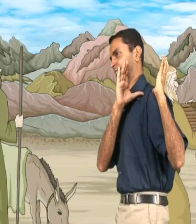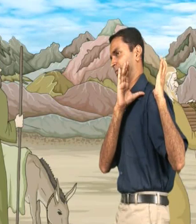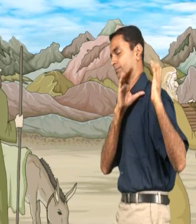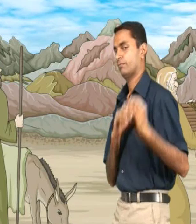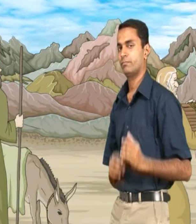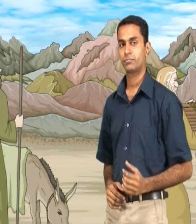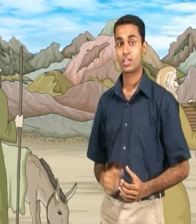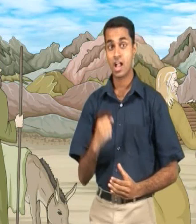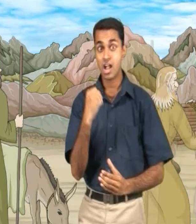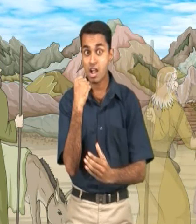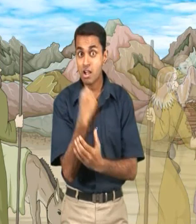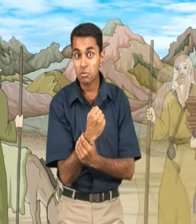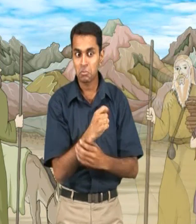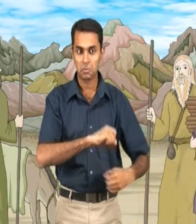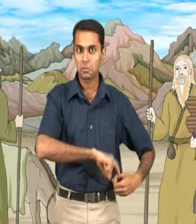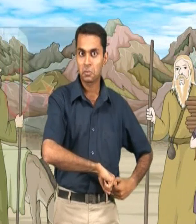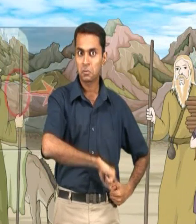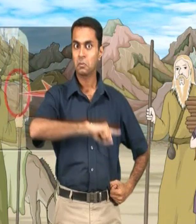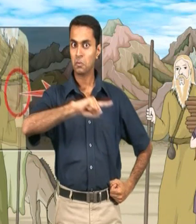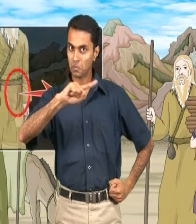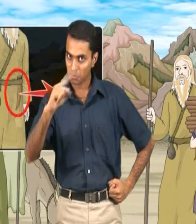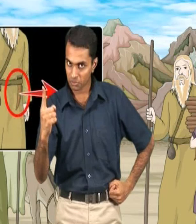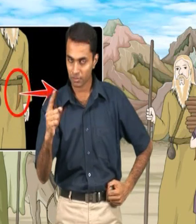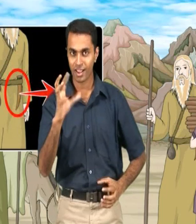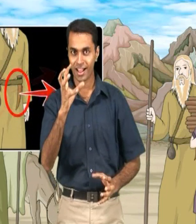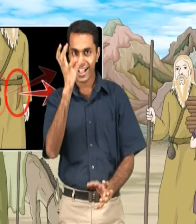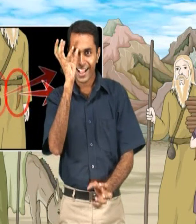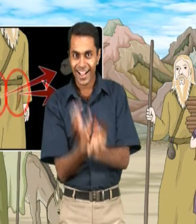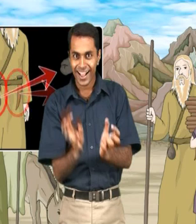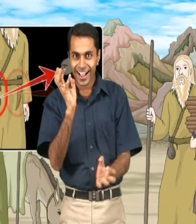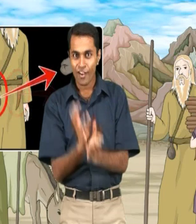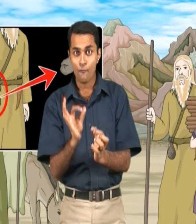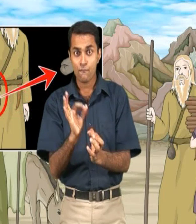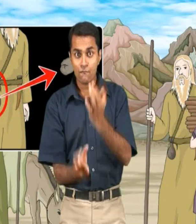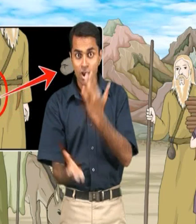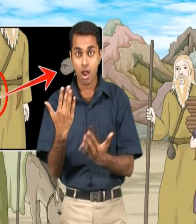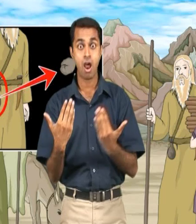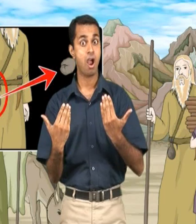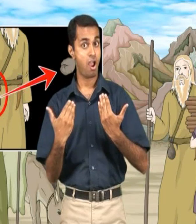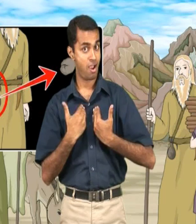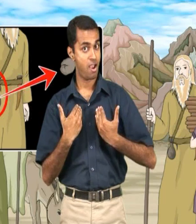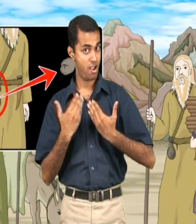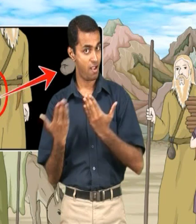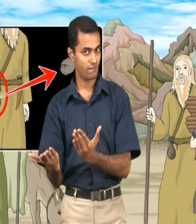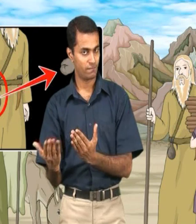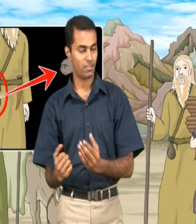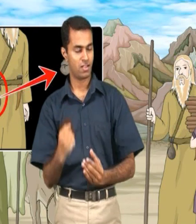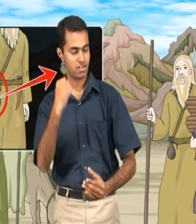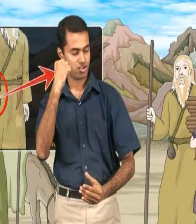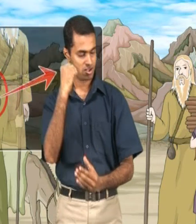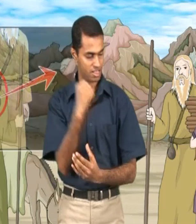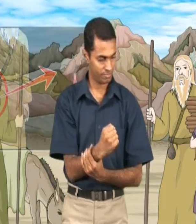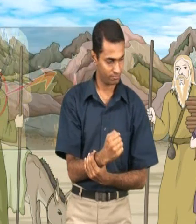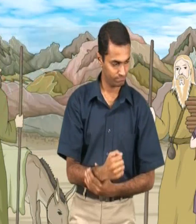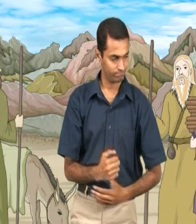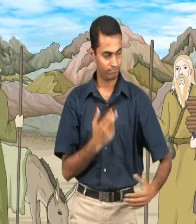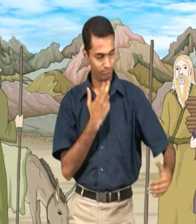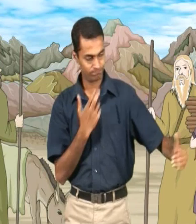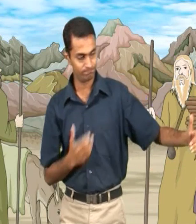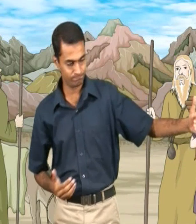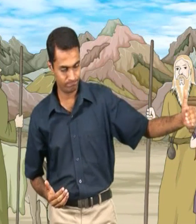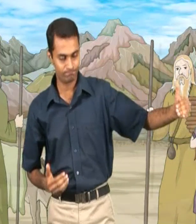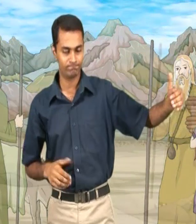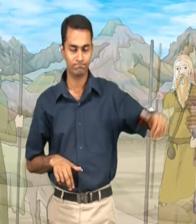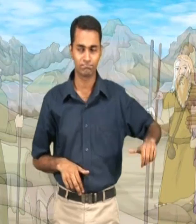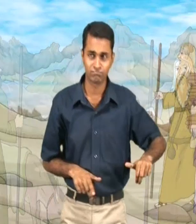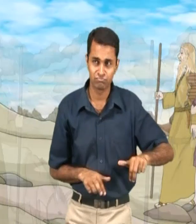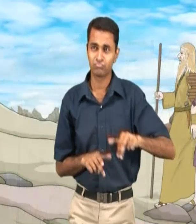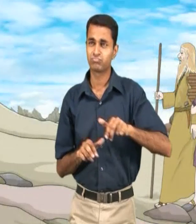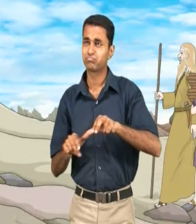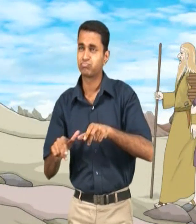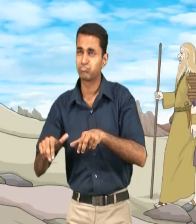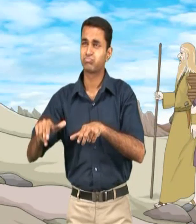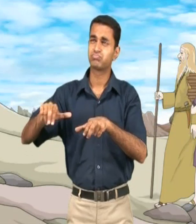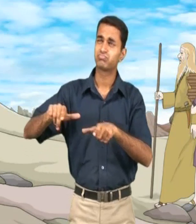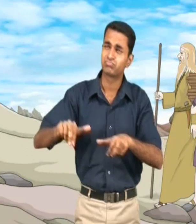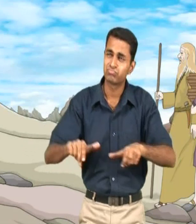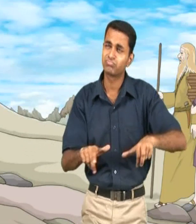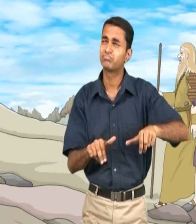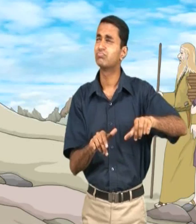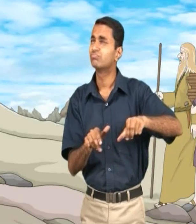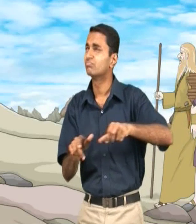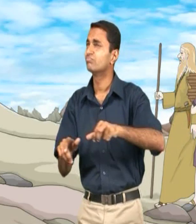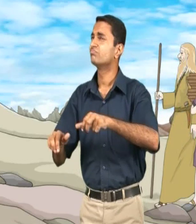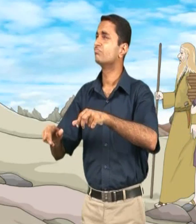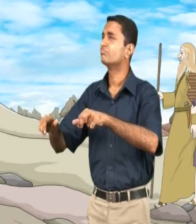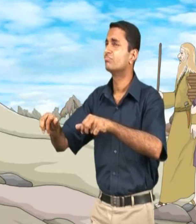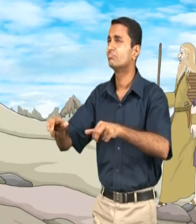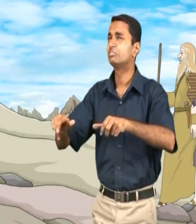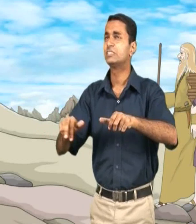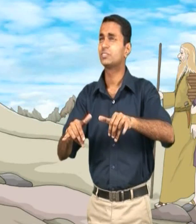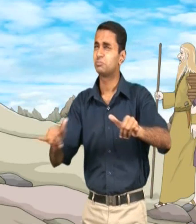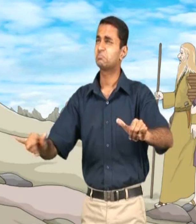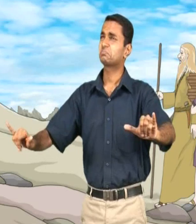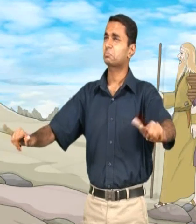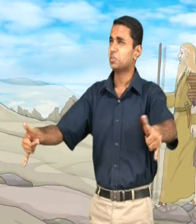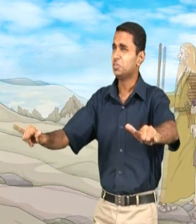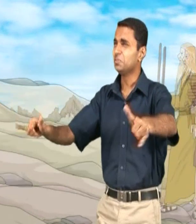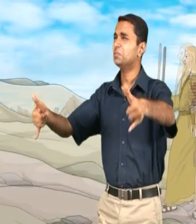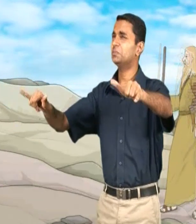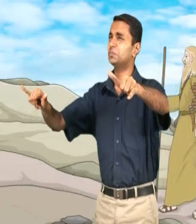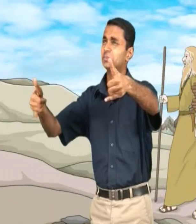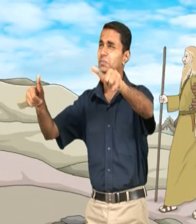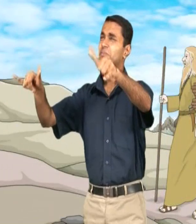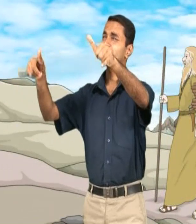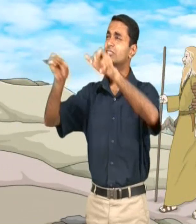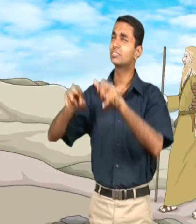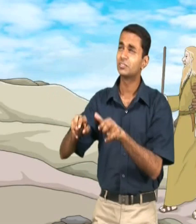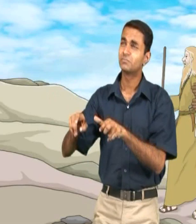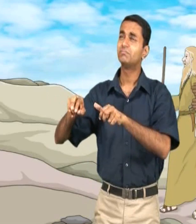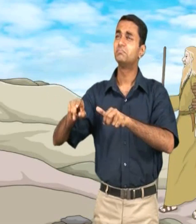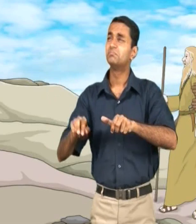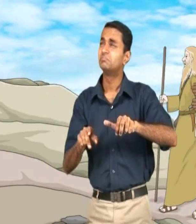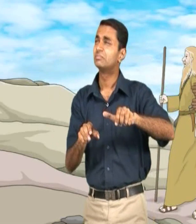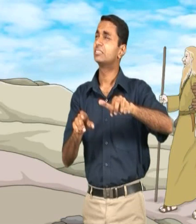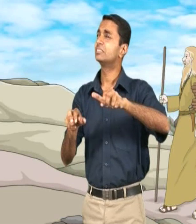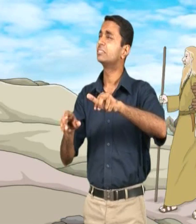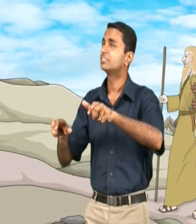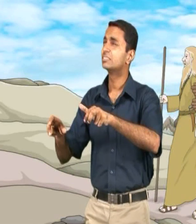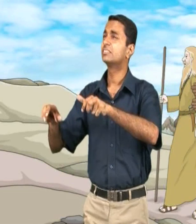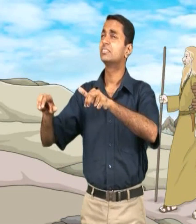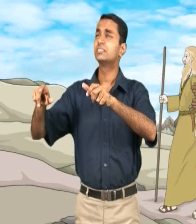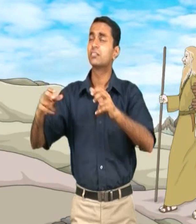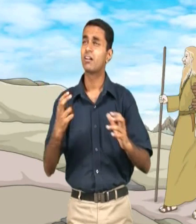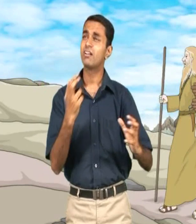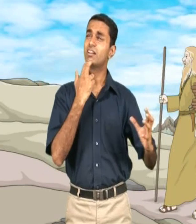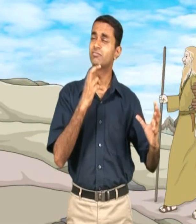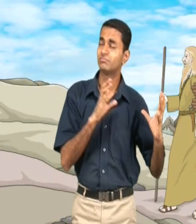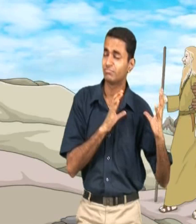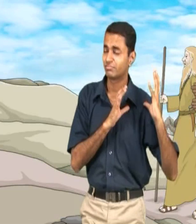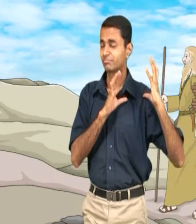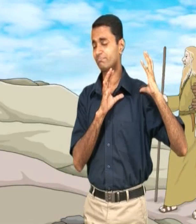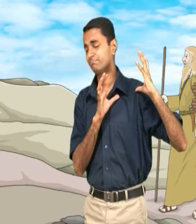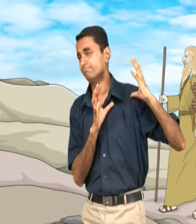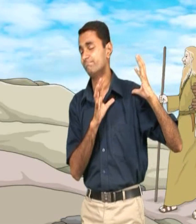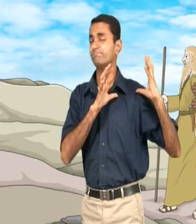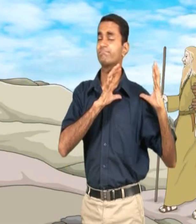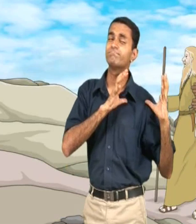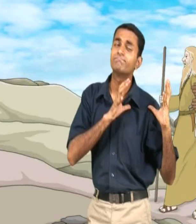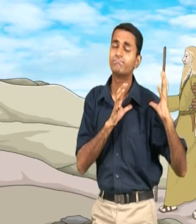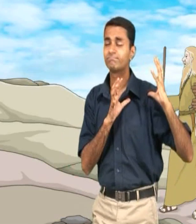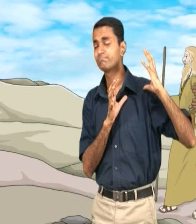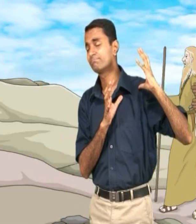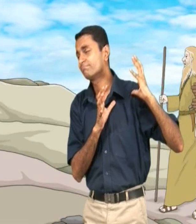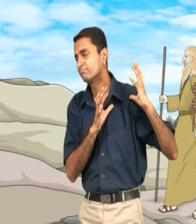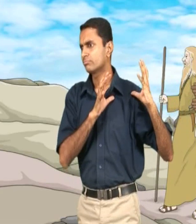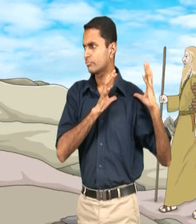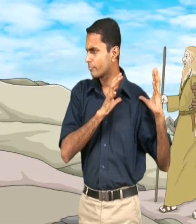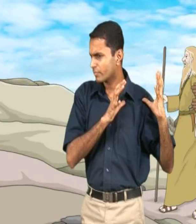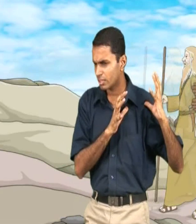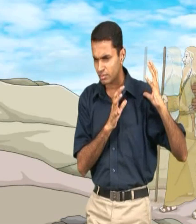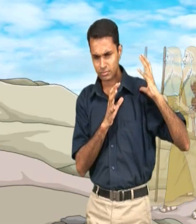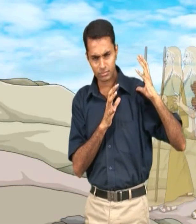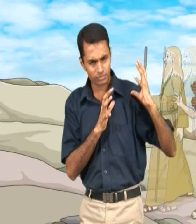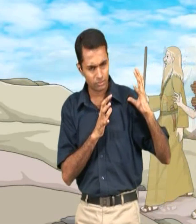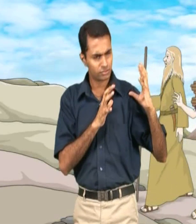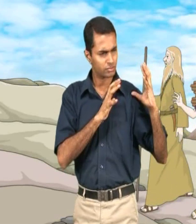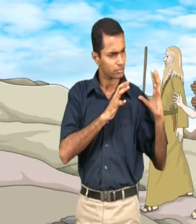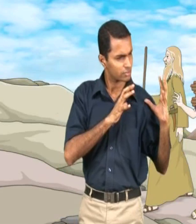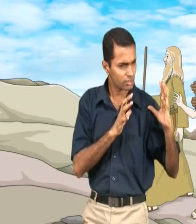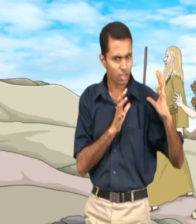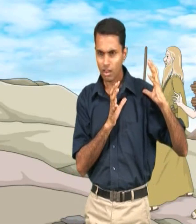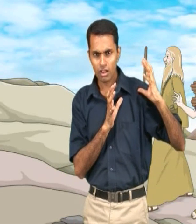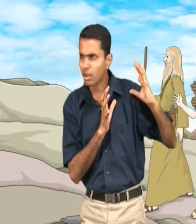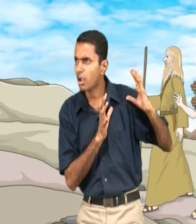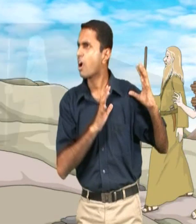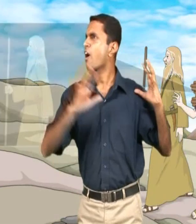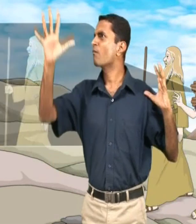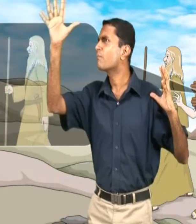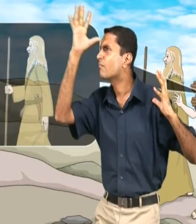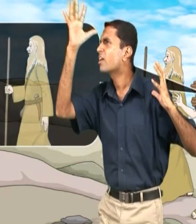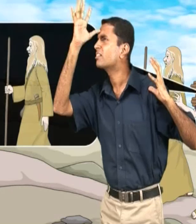He himself carried the fire and the sacrificial knife, and the two of them walked on together.